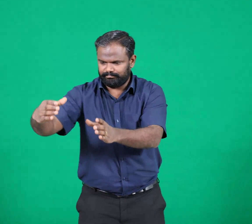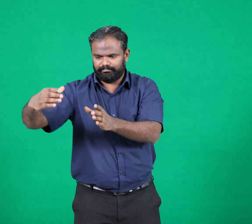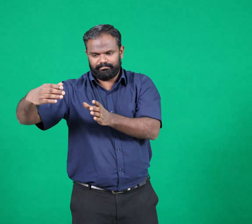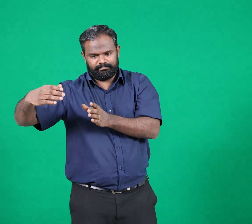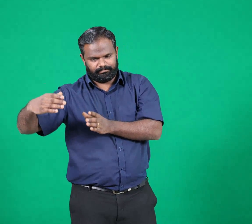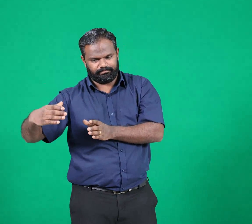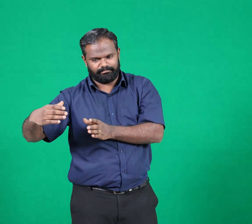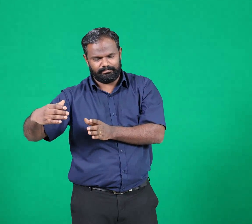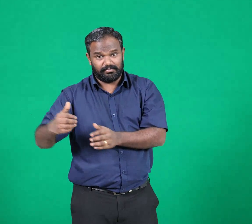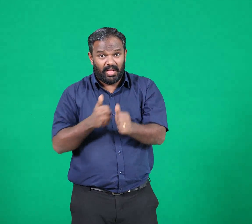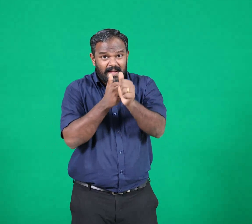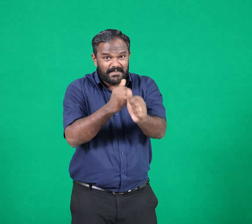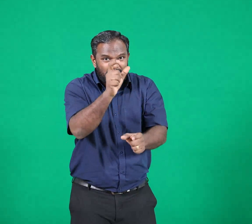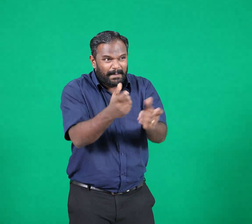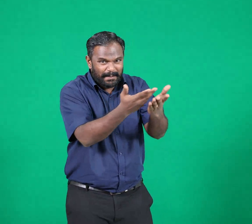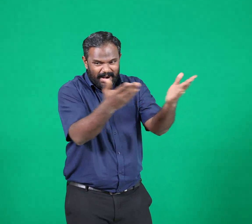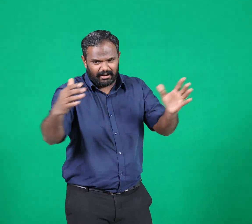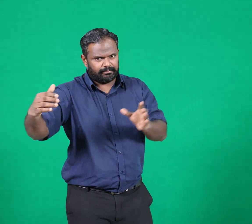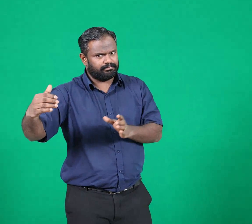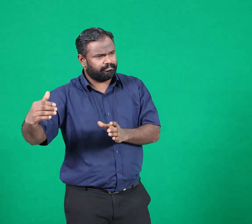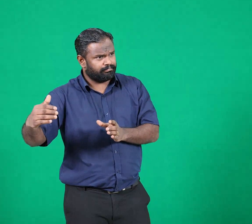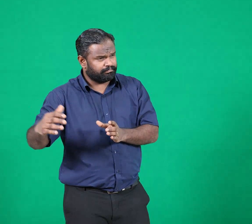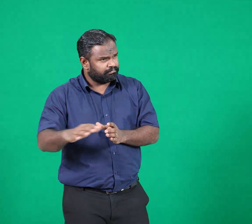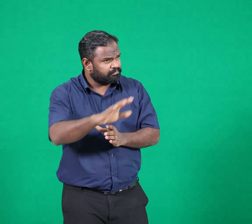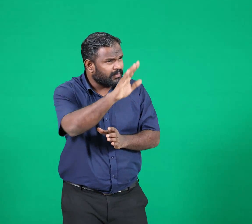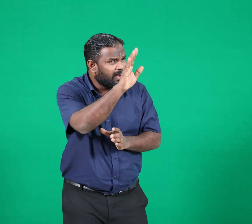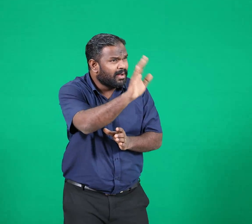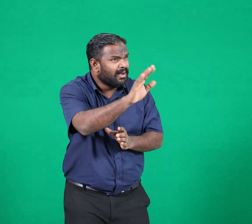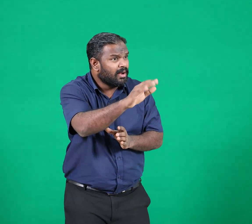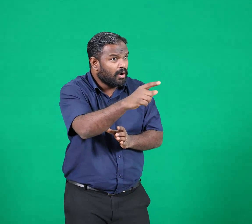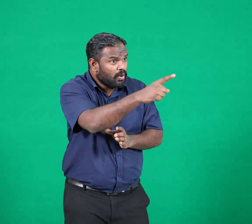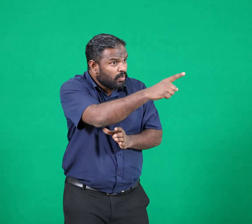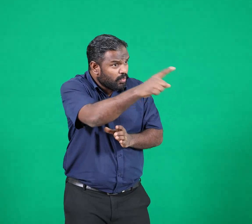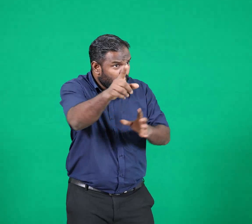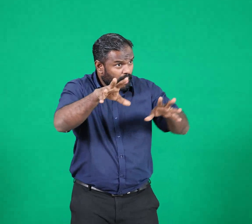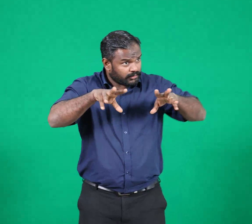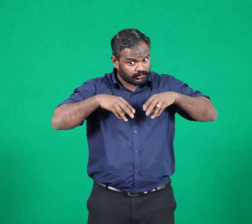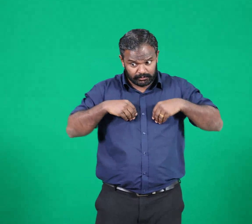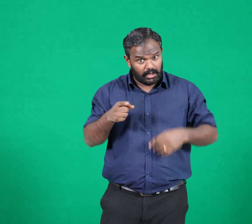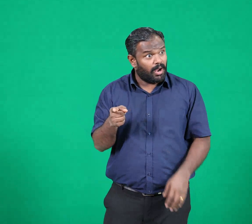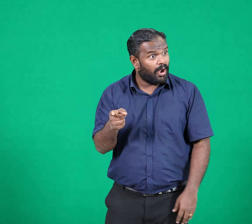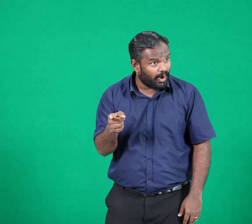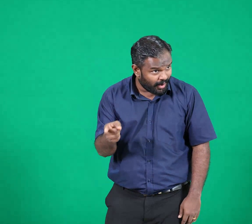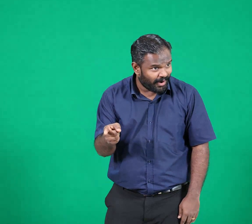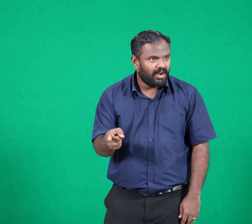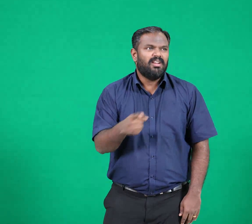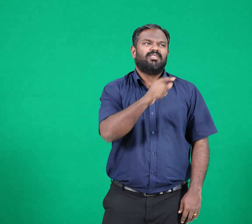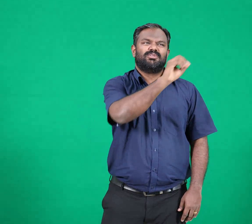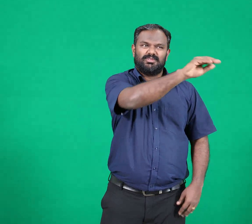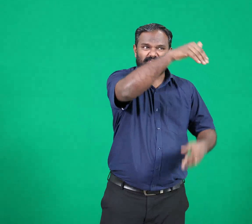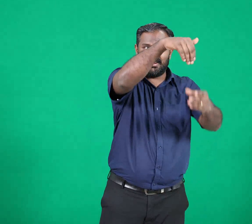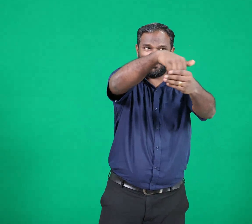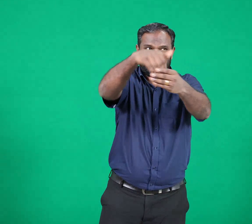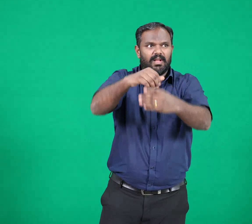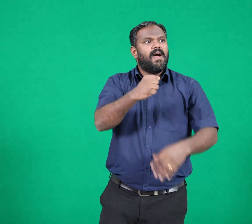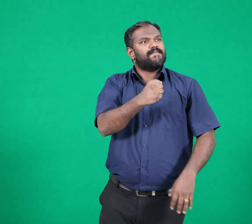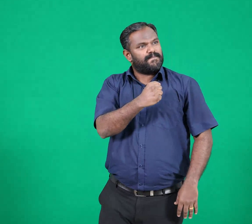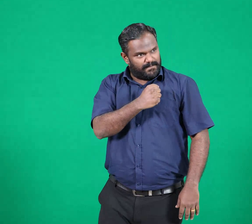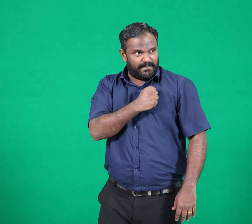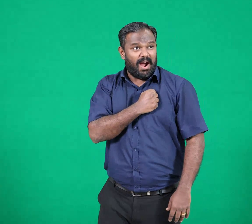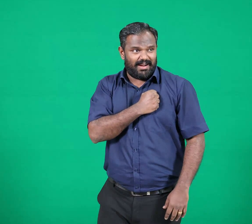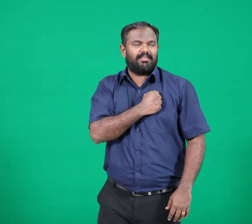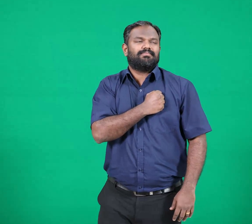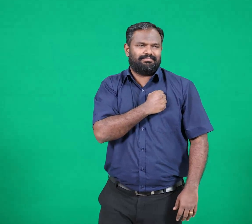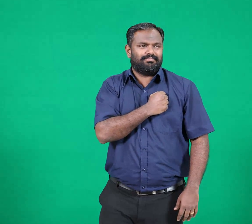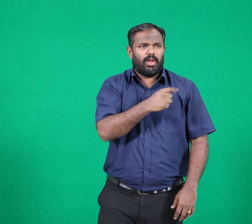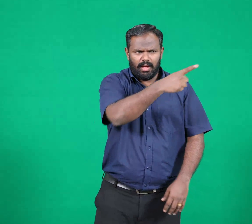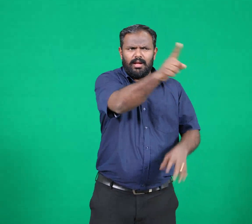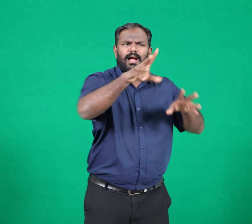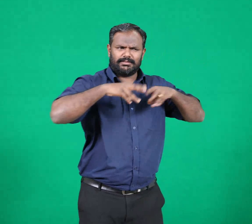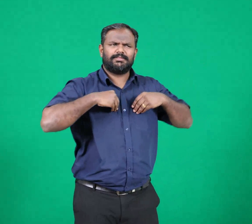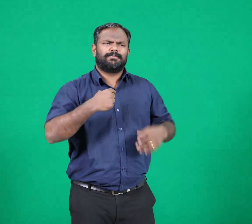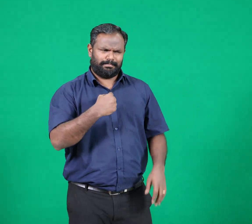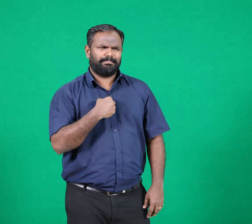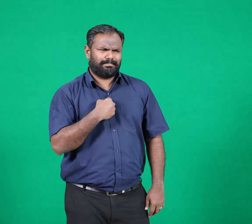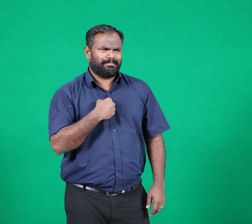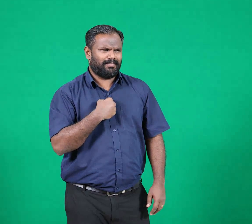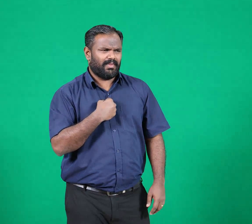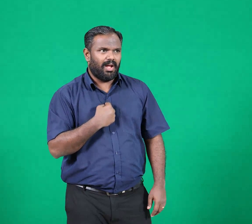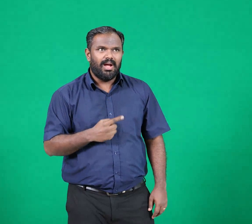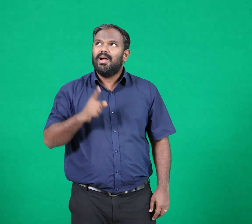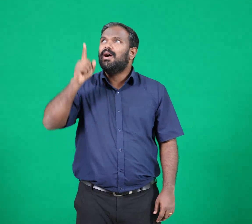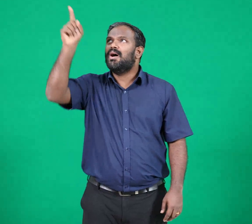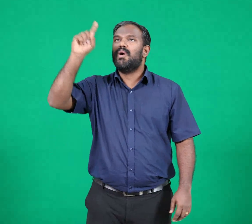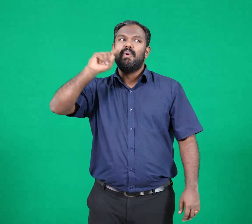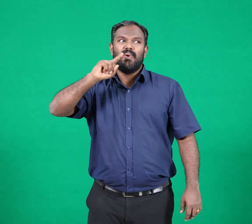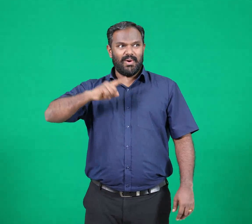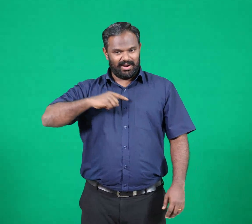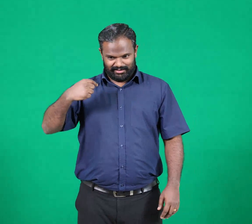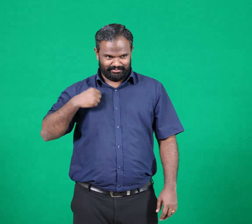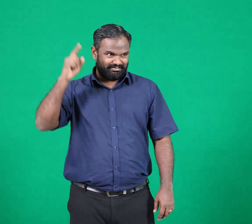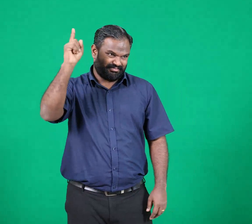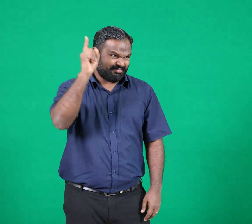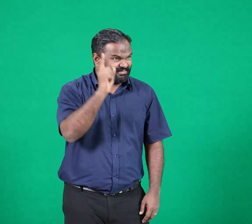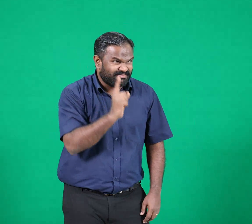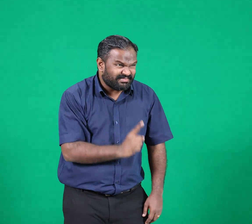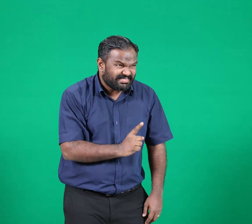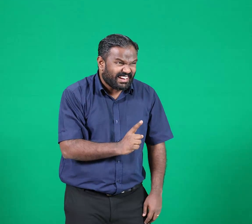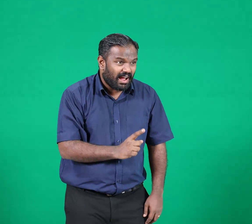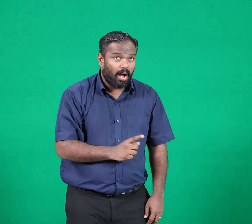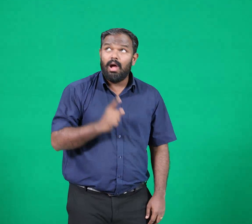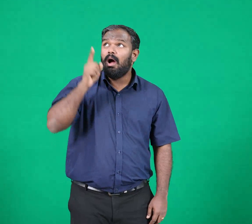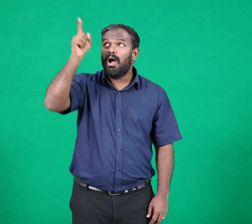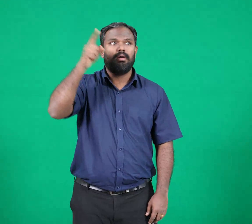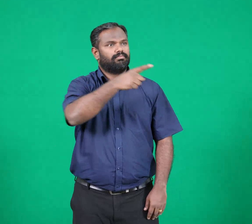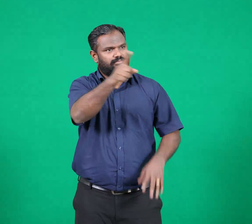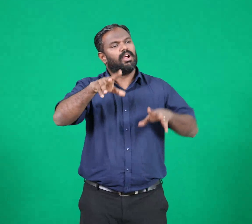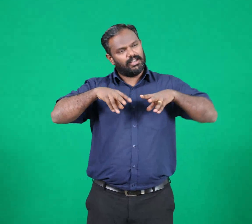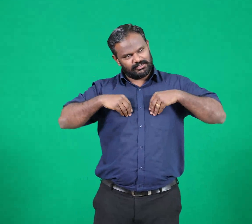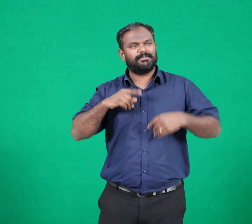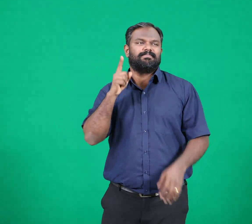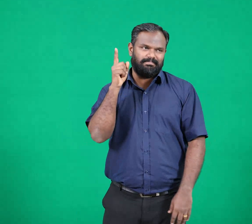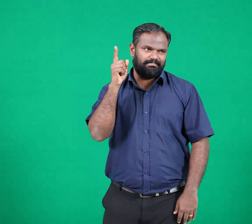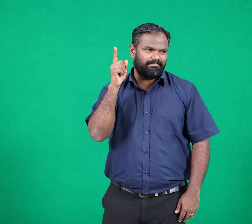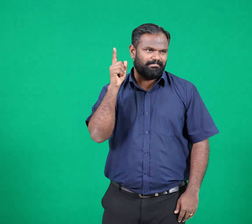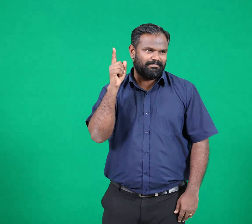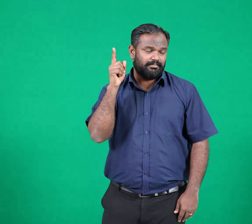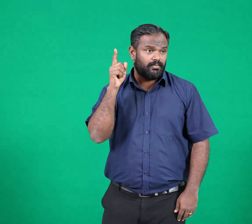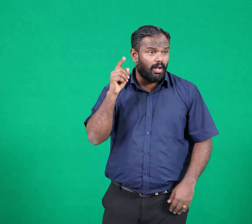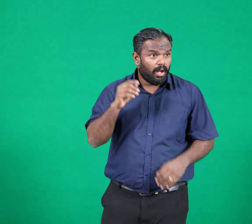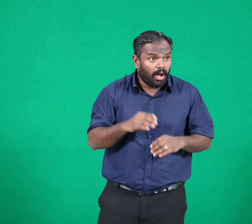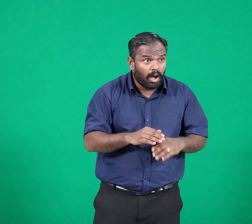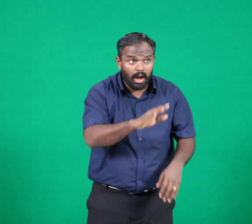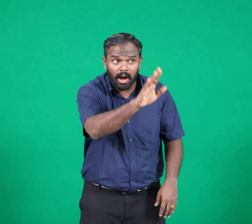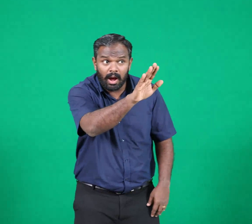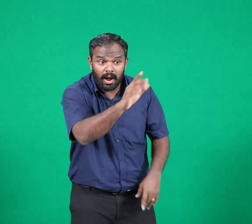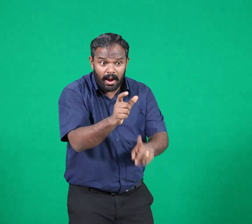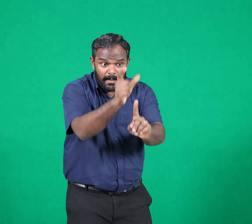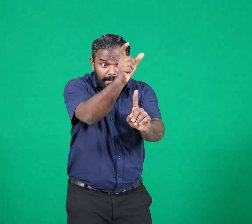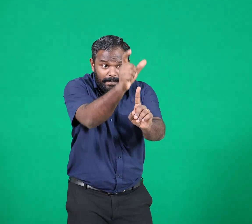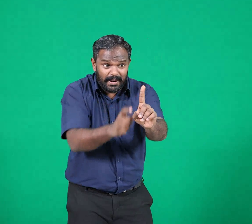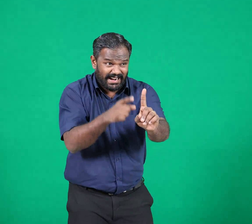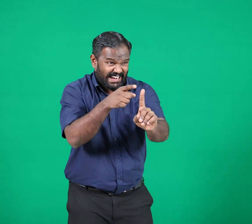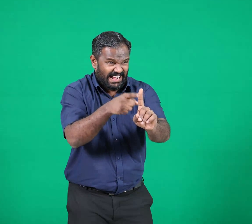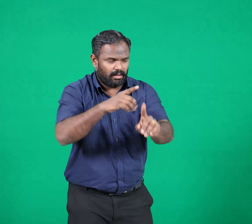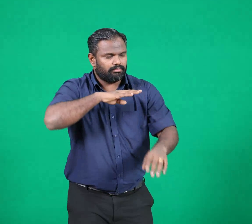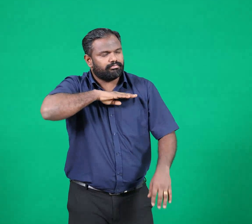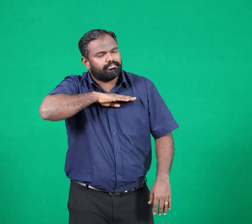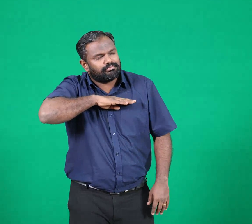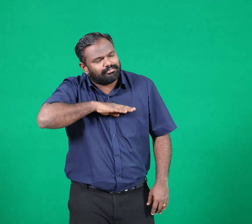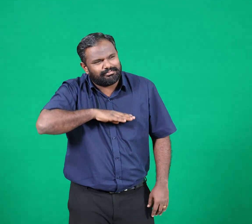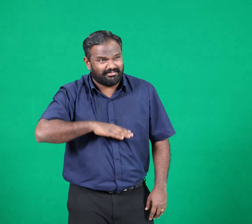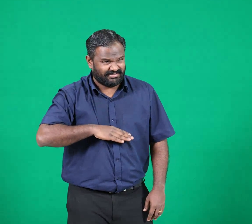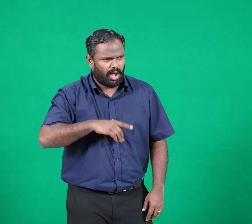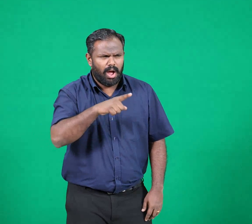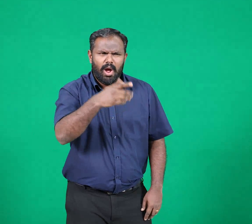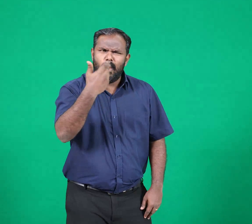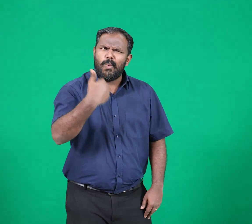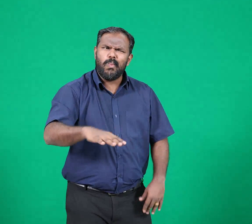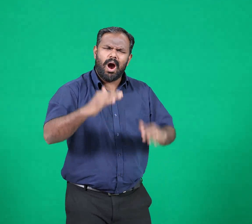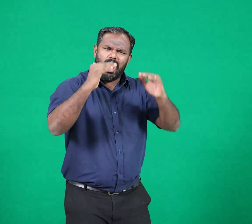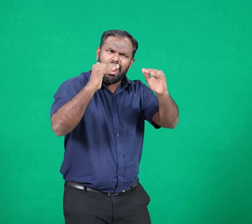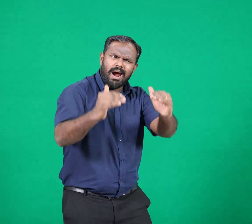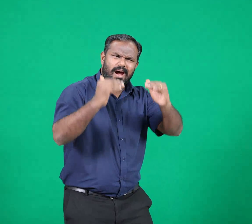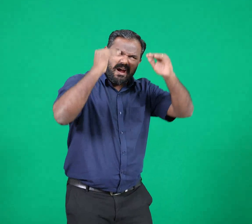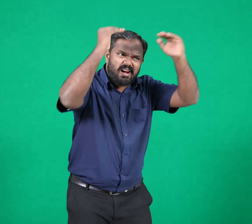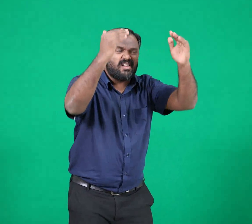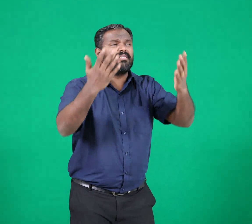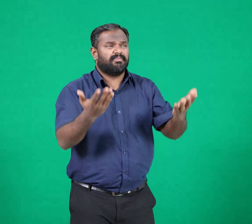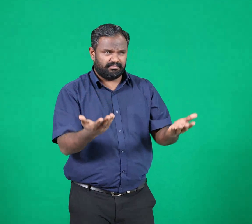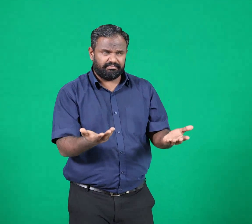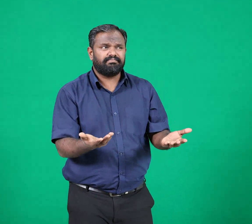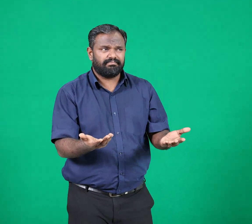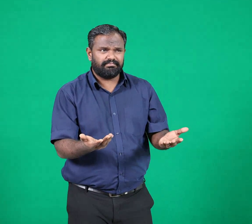And He said to them, "Whoever welcomes this little child in My name welcomes Me, and whoever welcomes Me welcomes the One who sent Me.